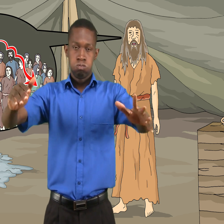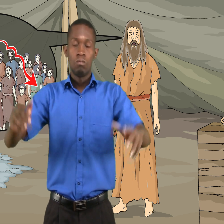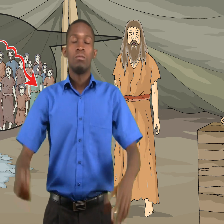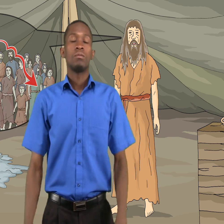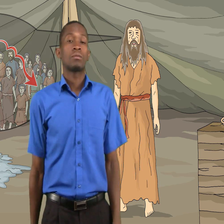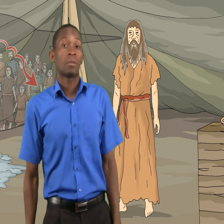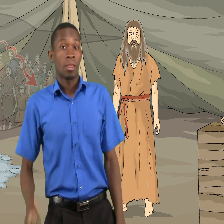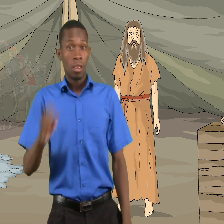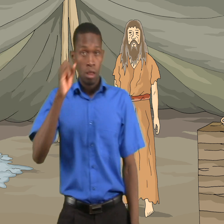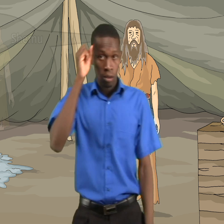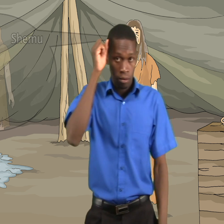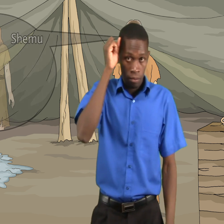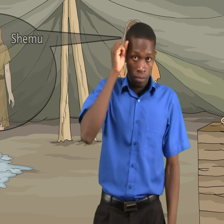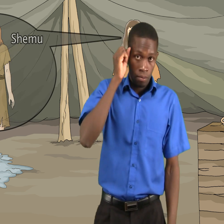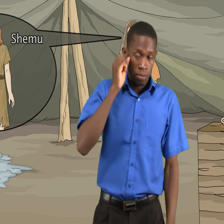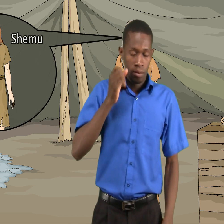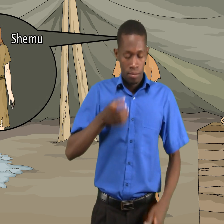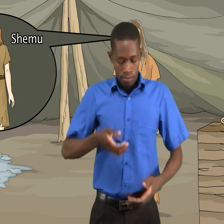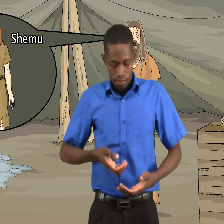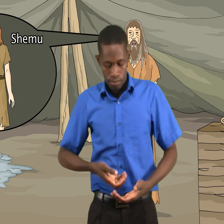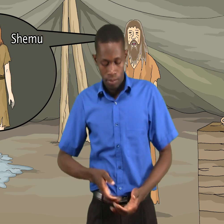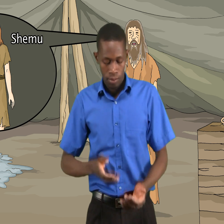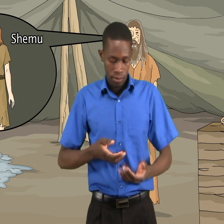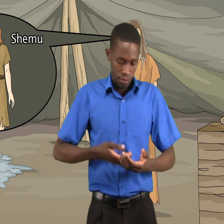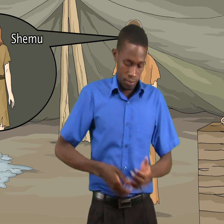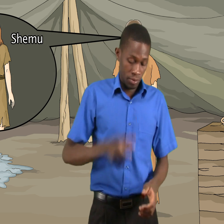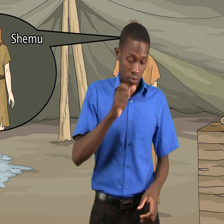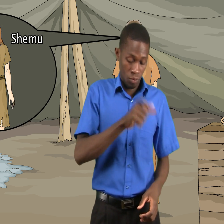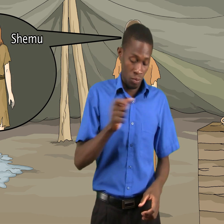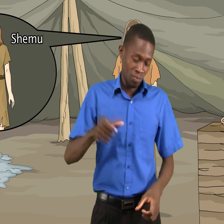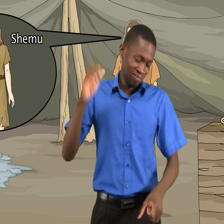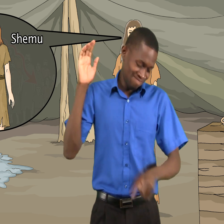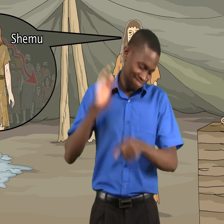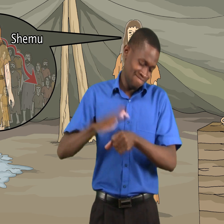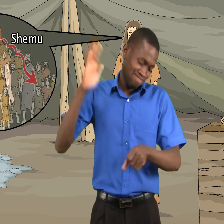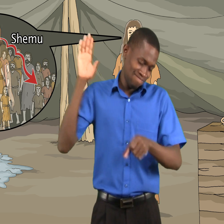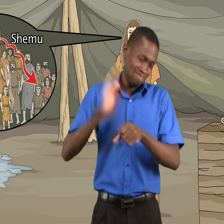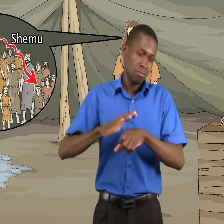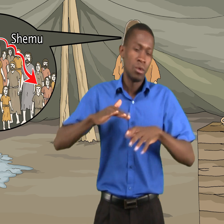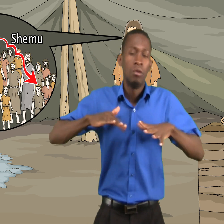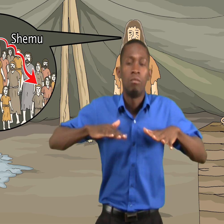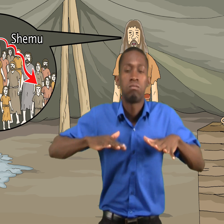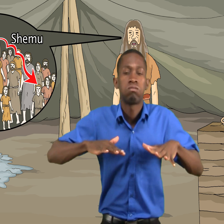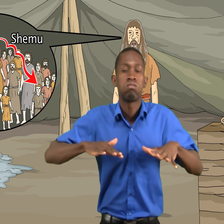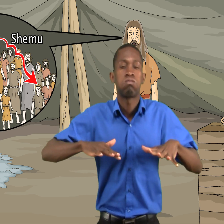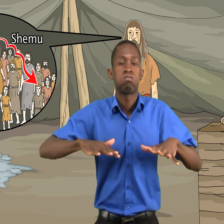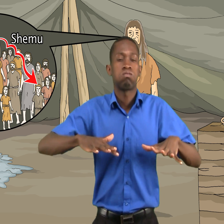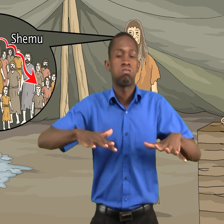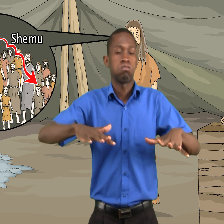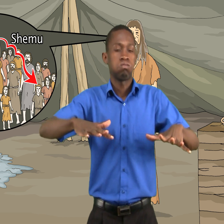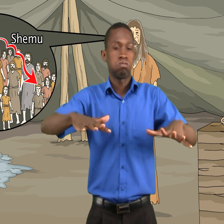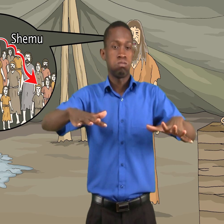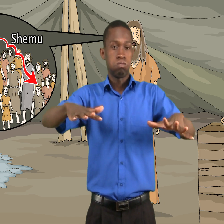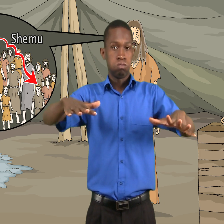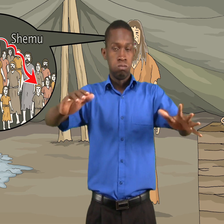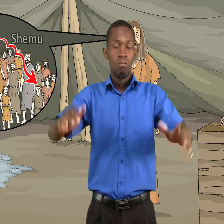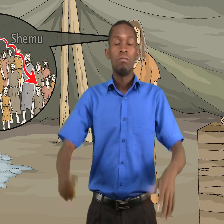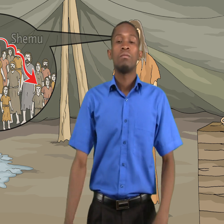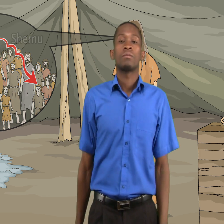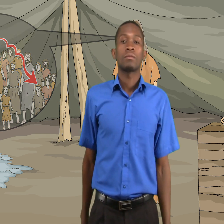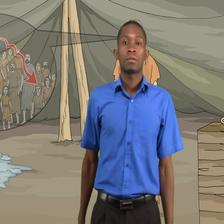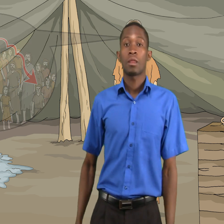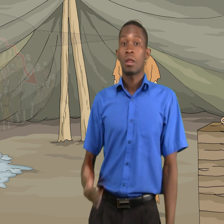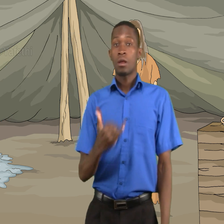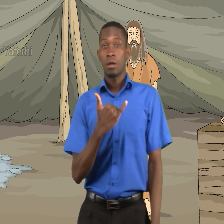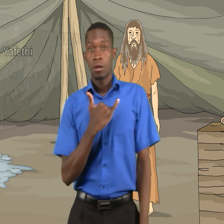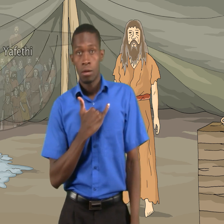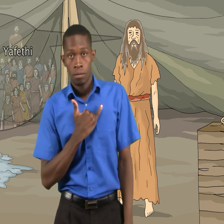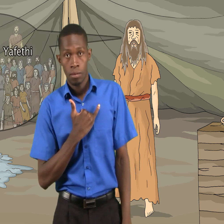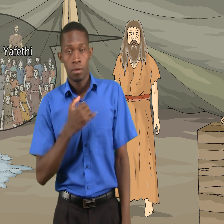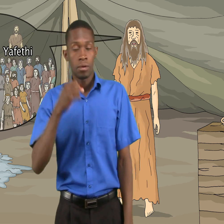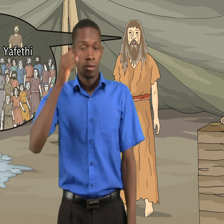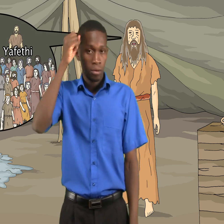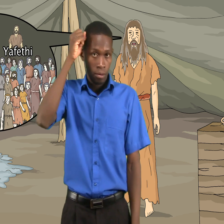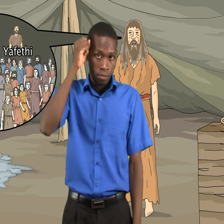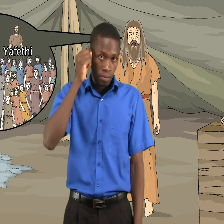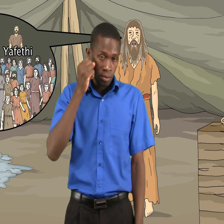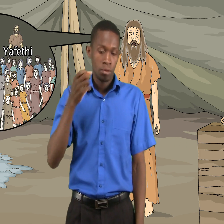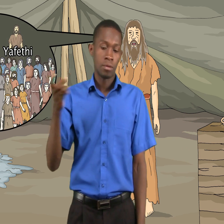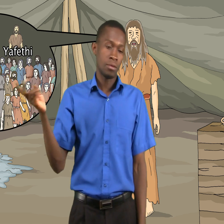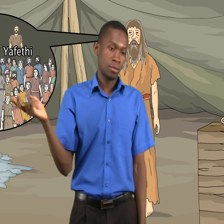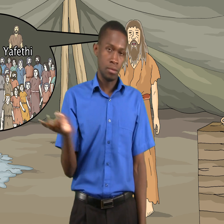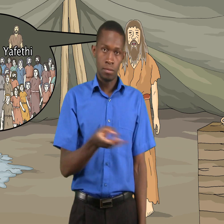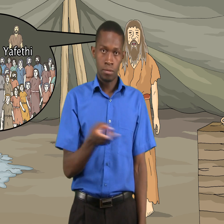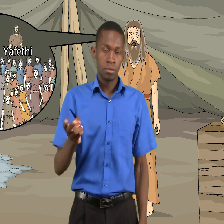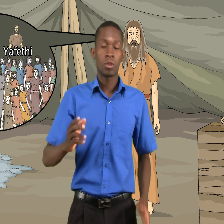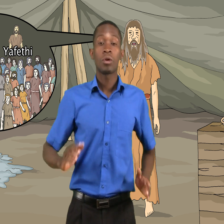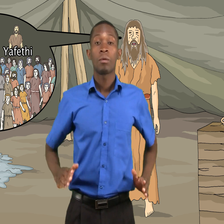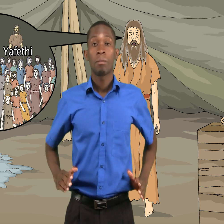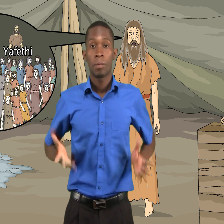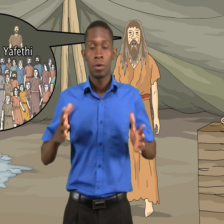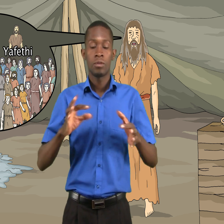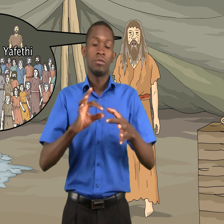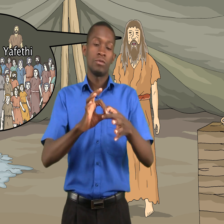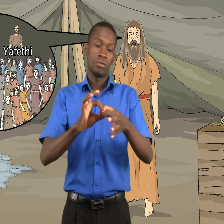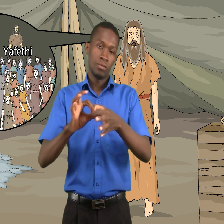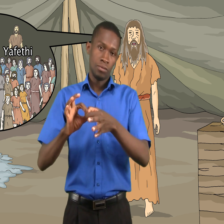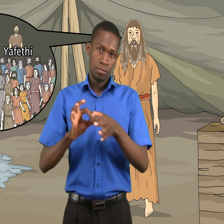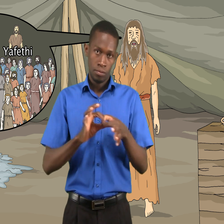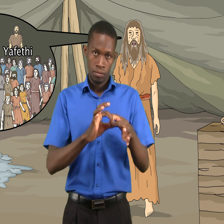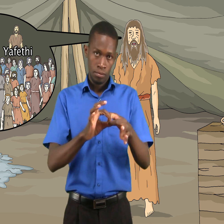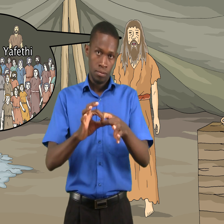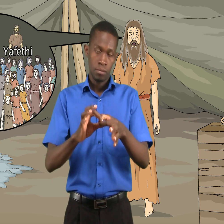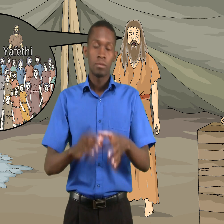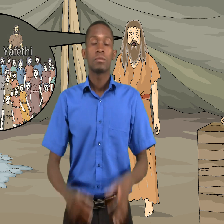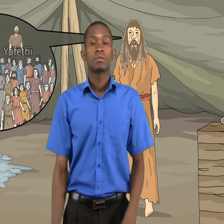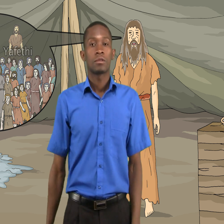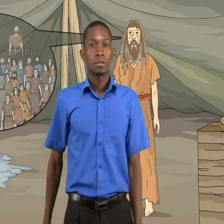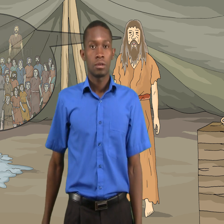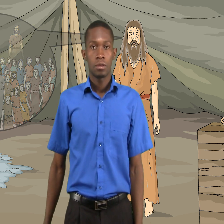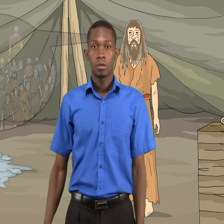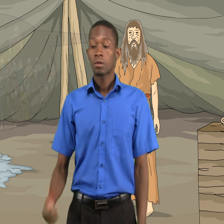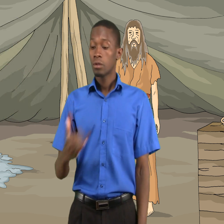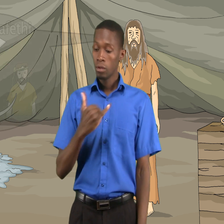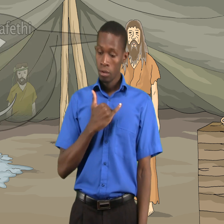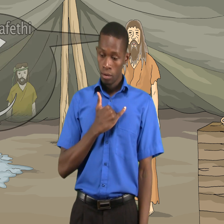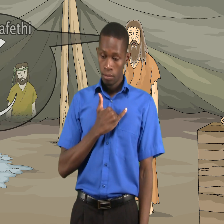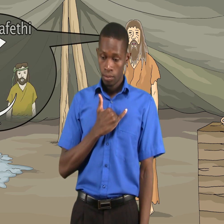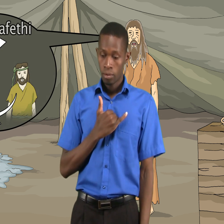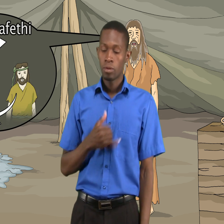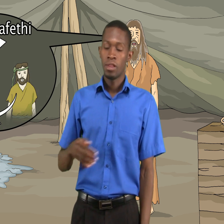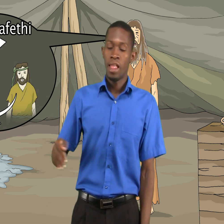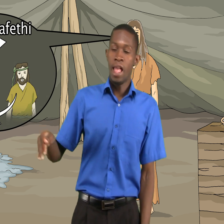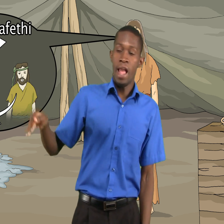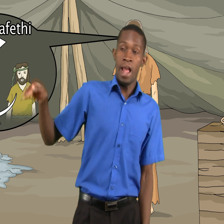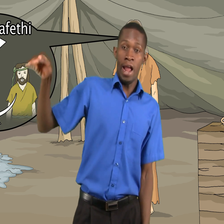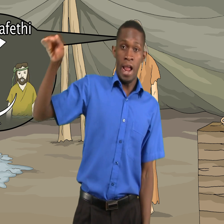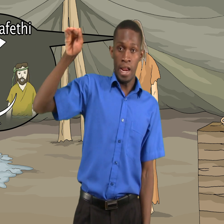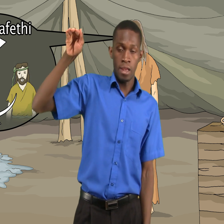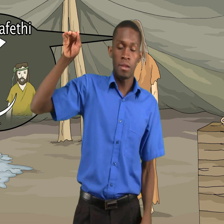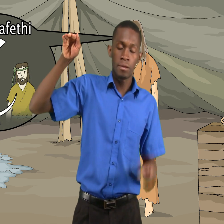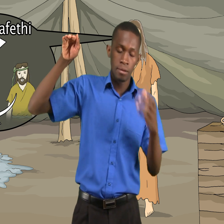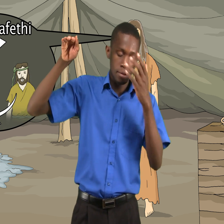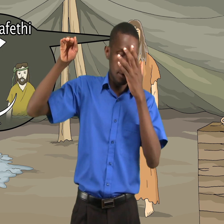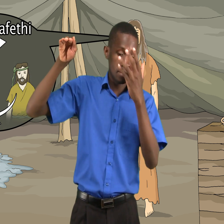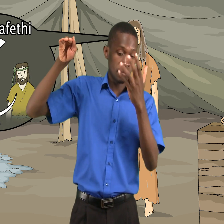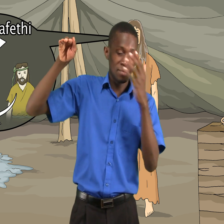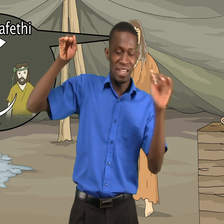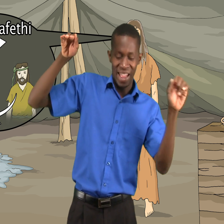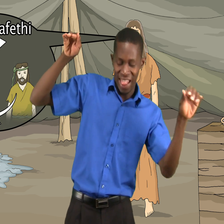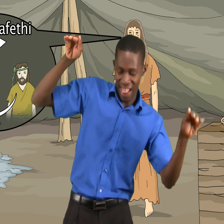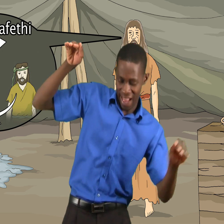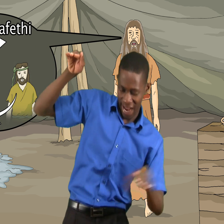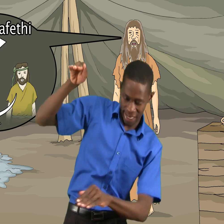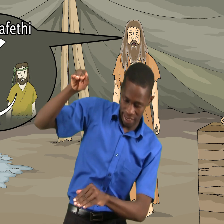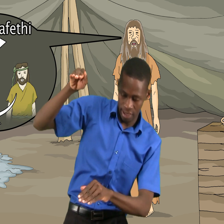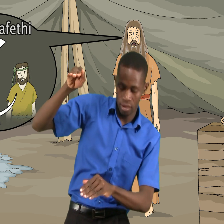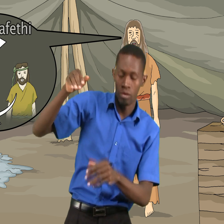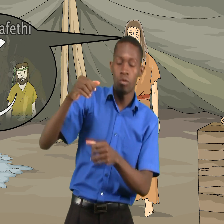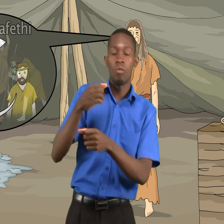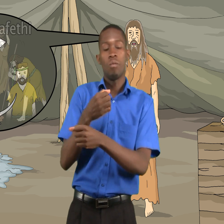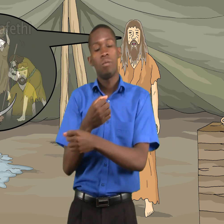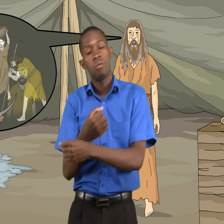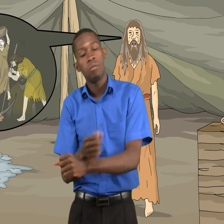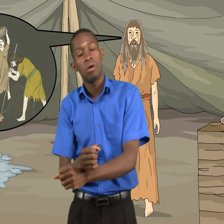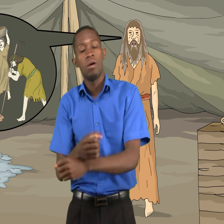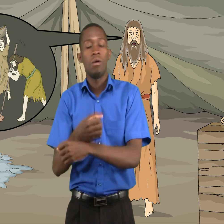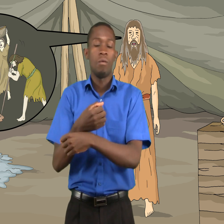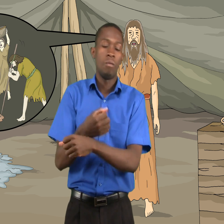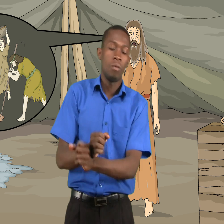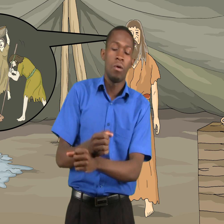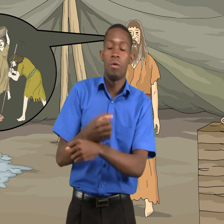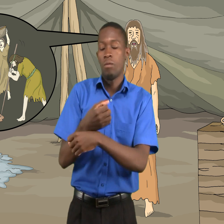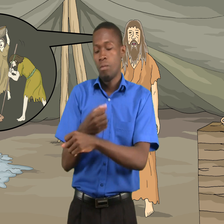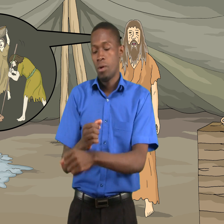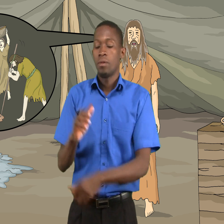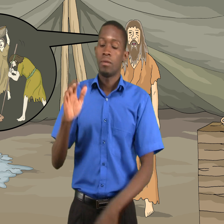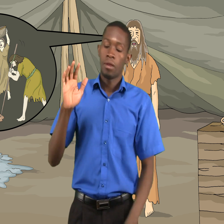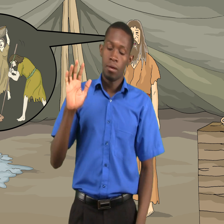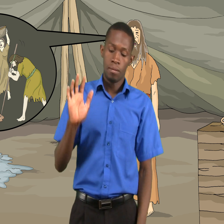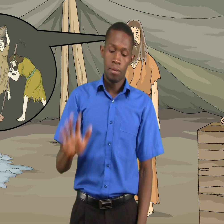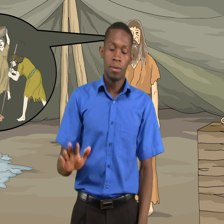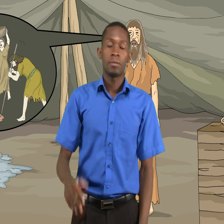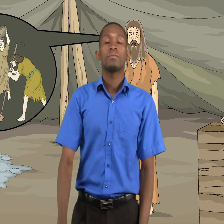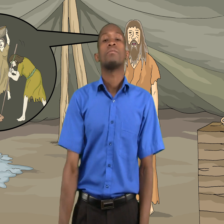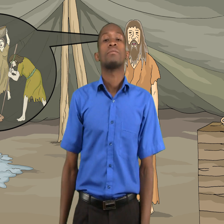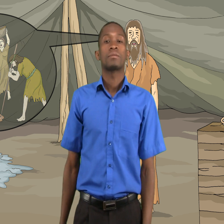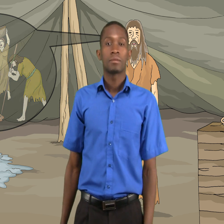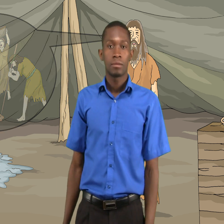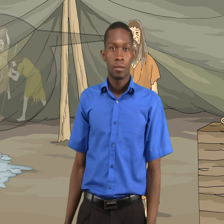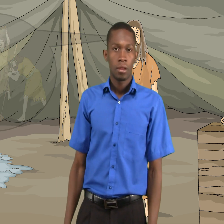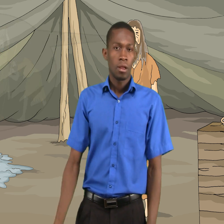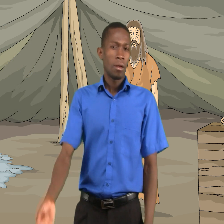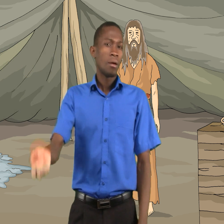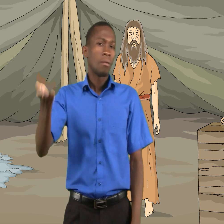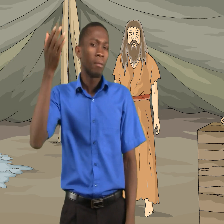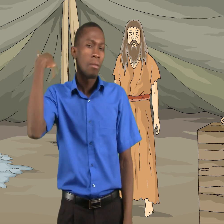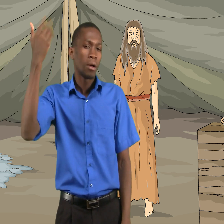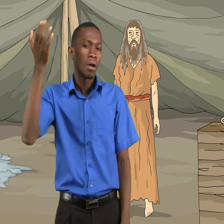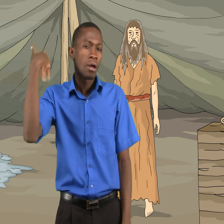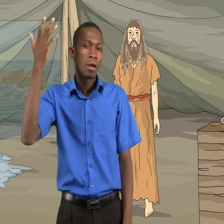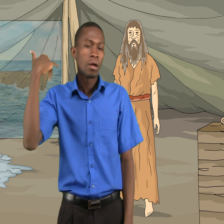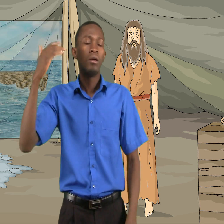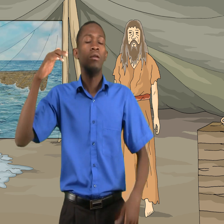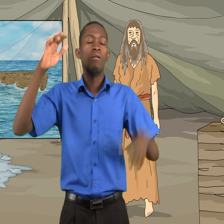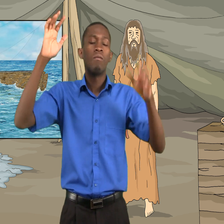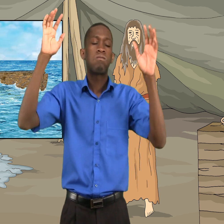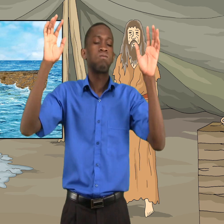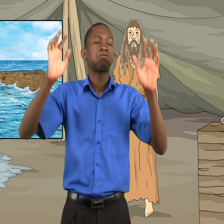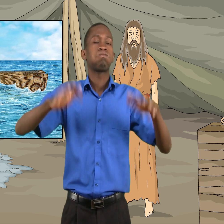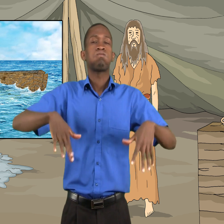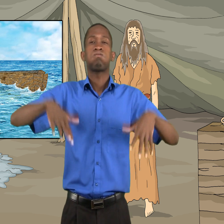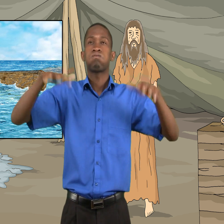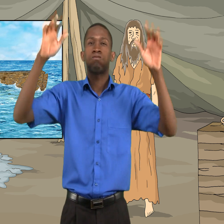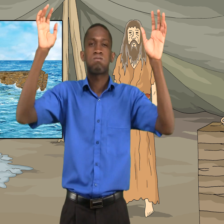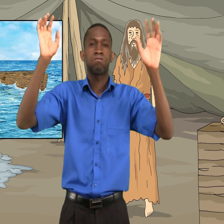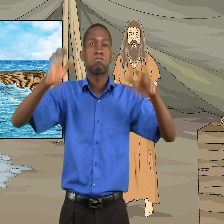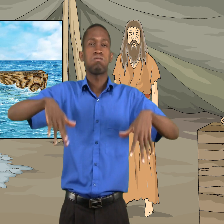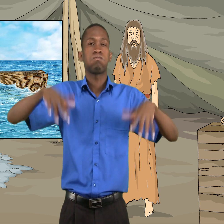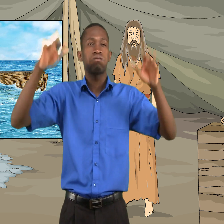may he dwell in the tents of Shem, and may Canaan be his servant.”